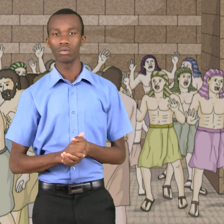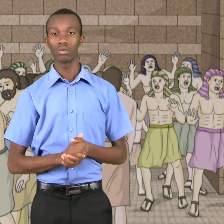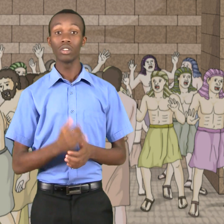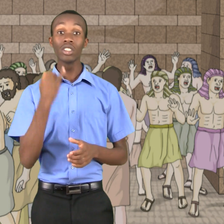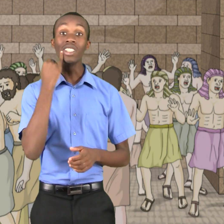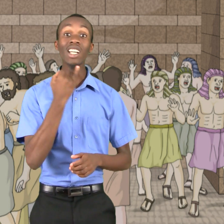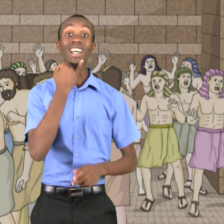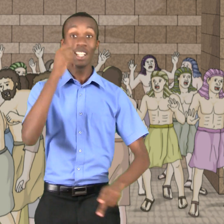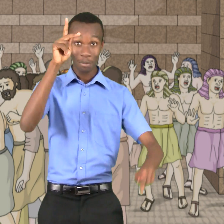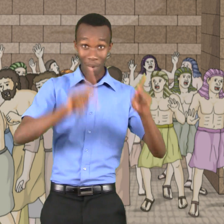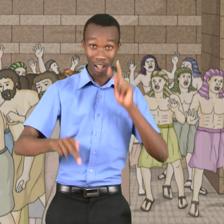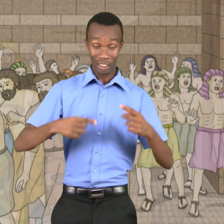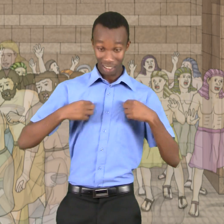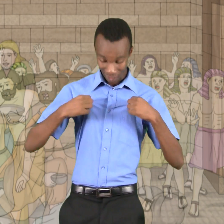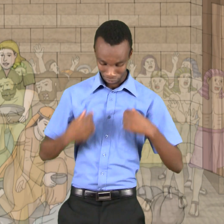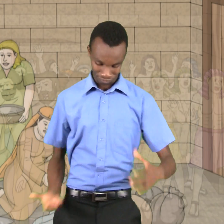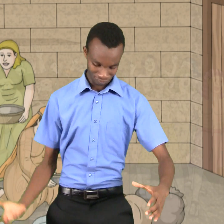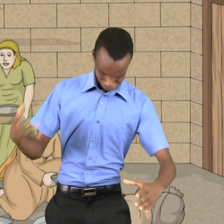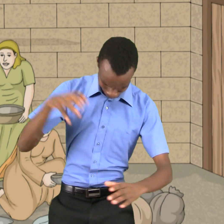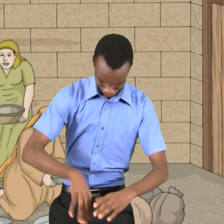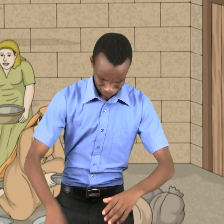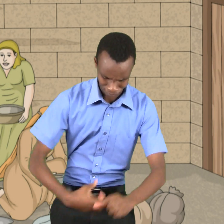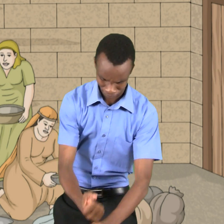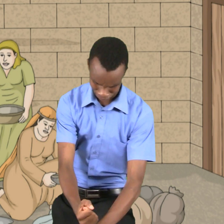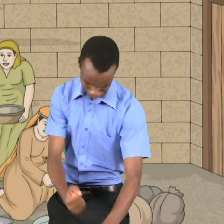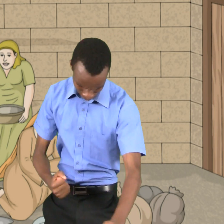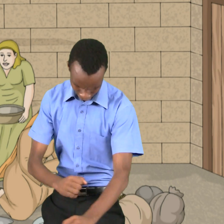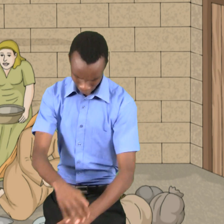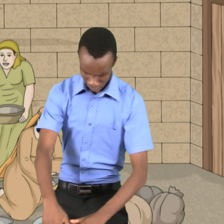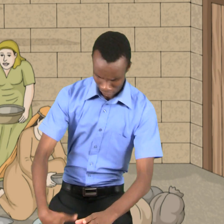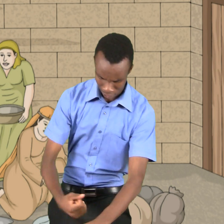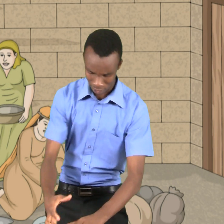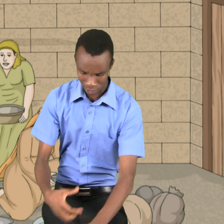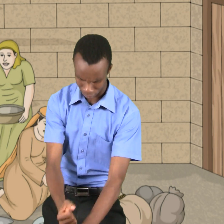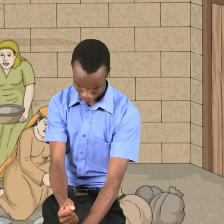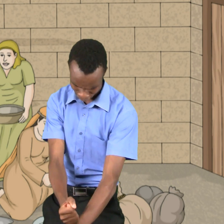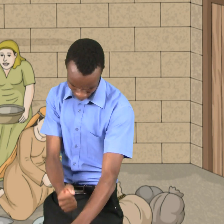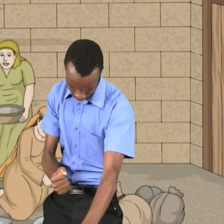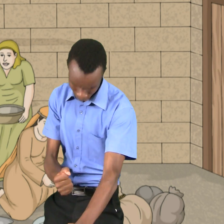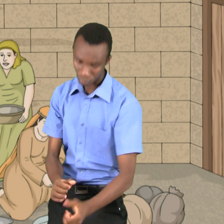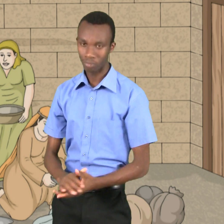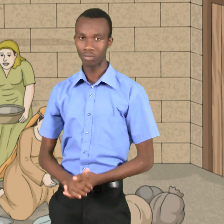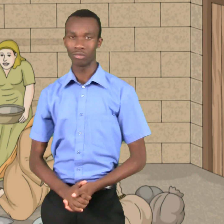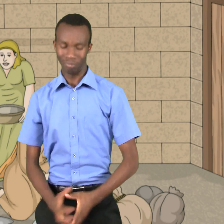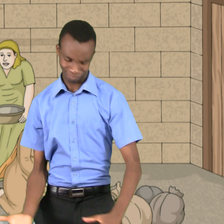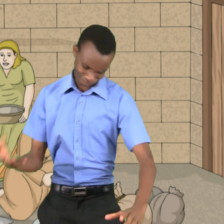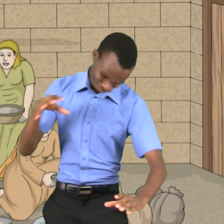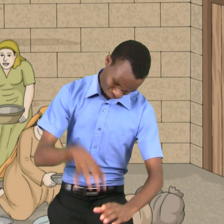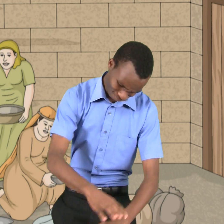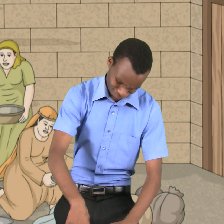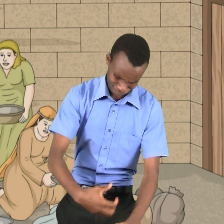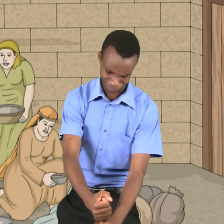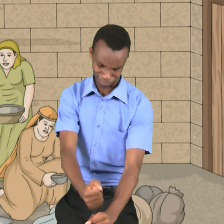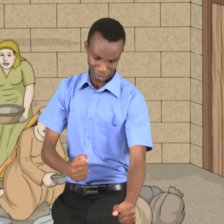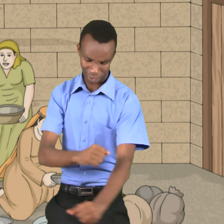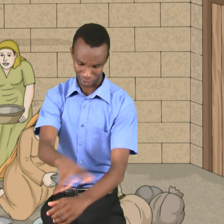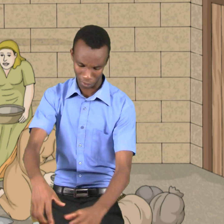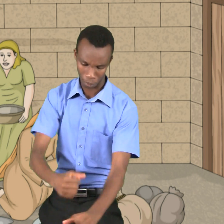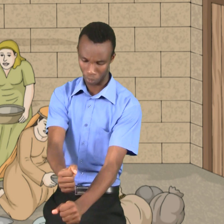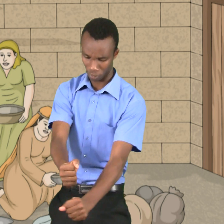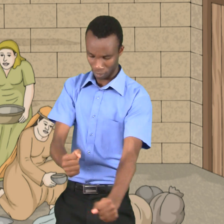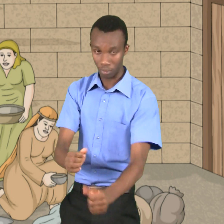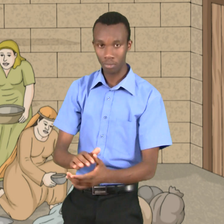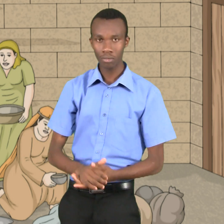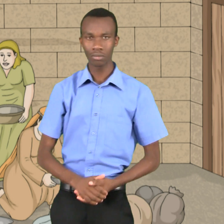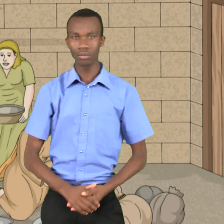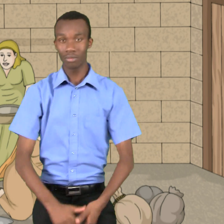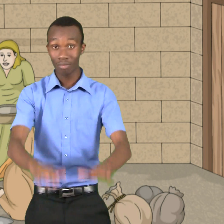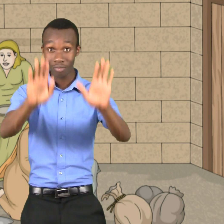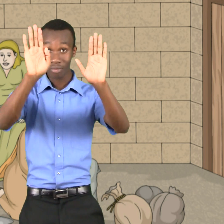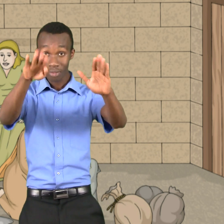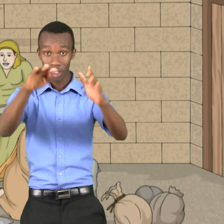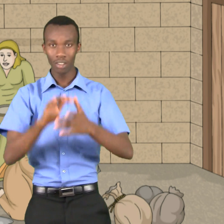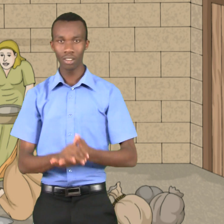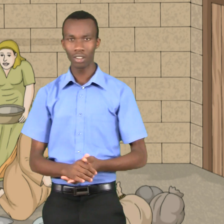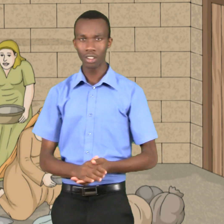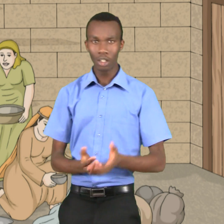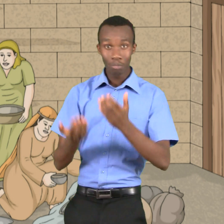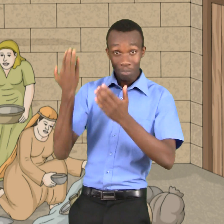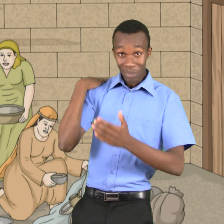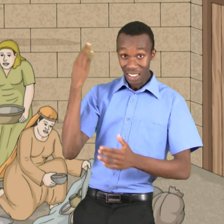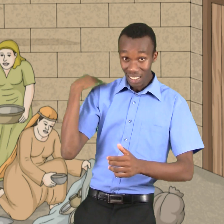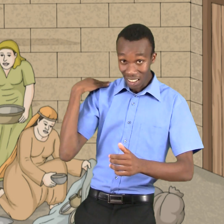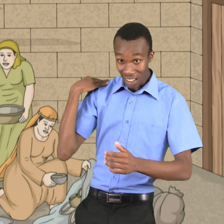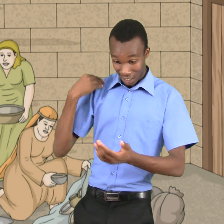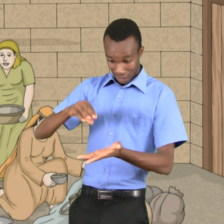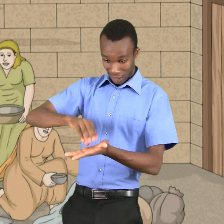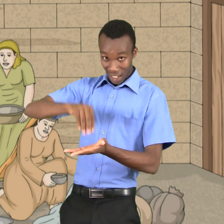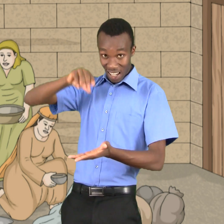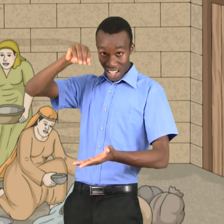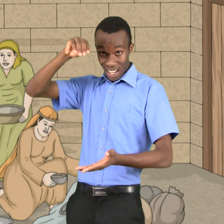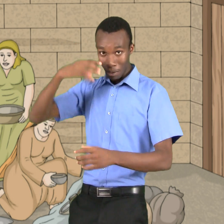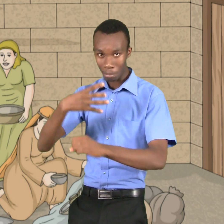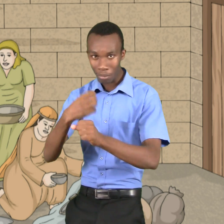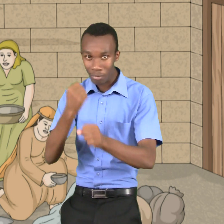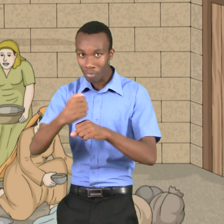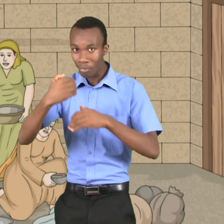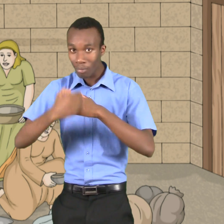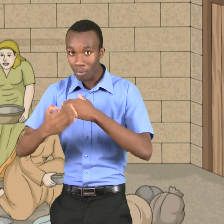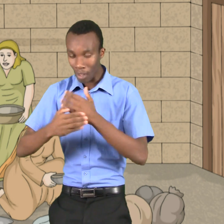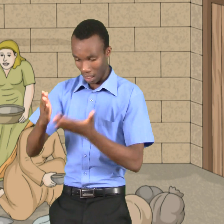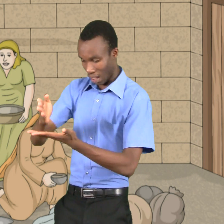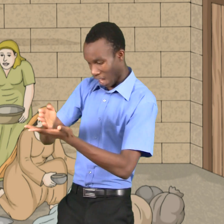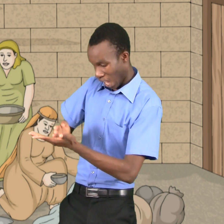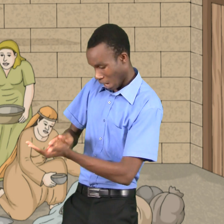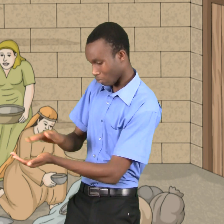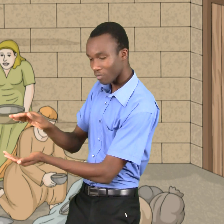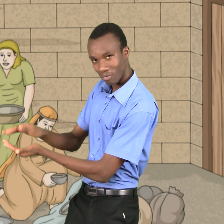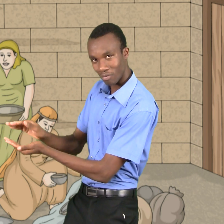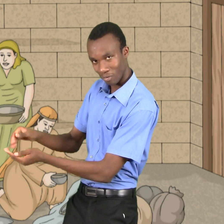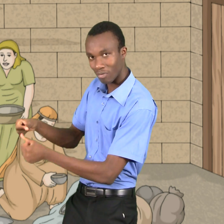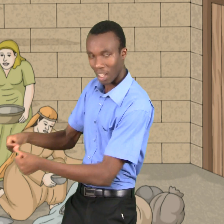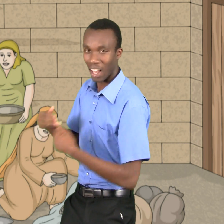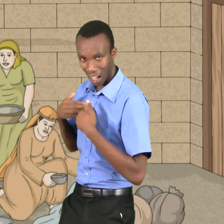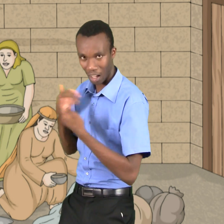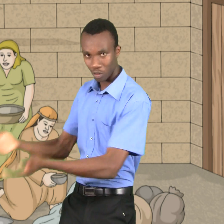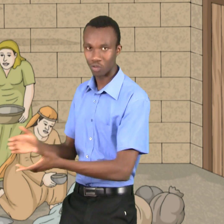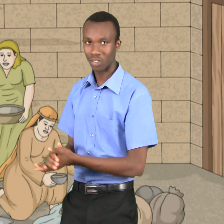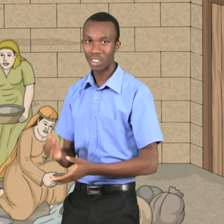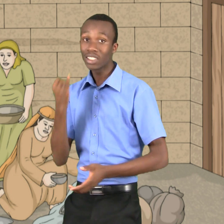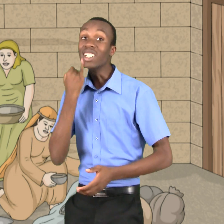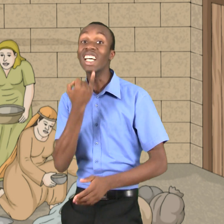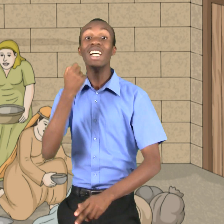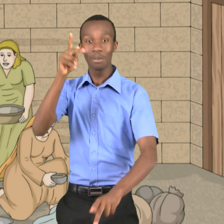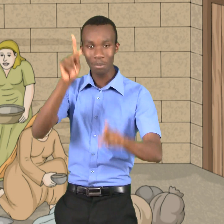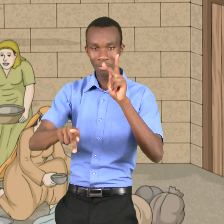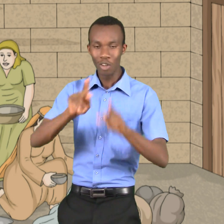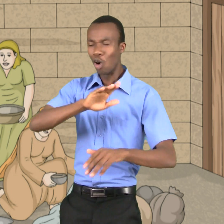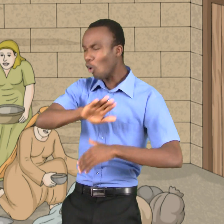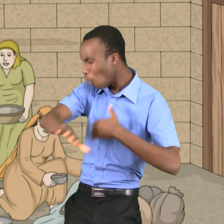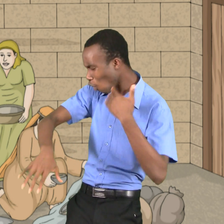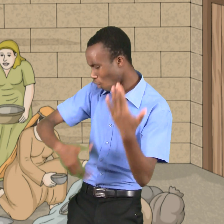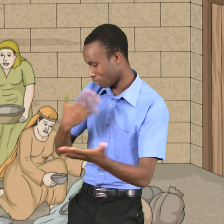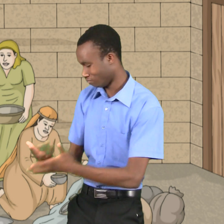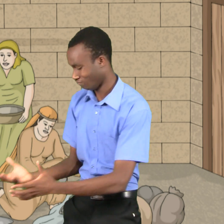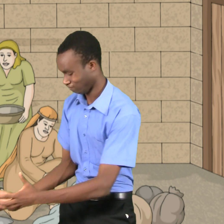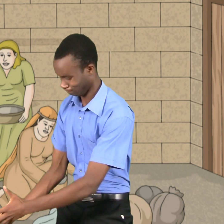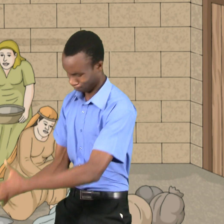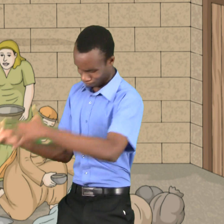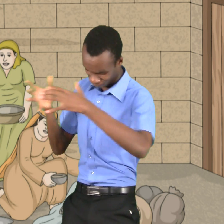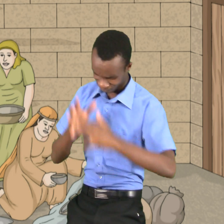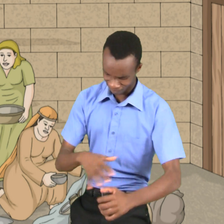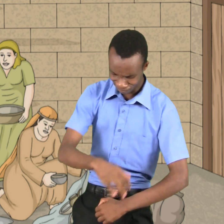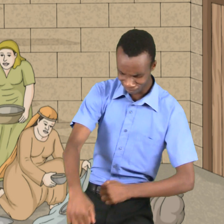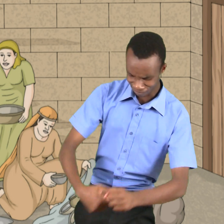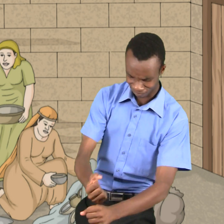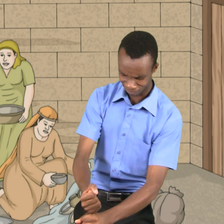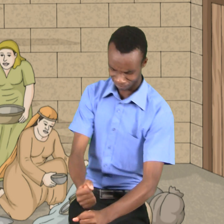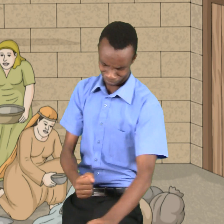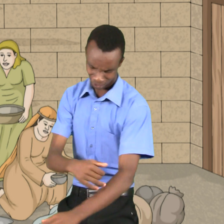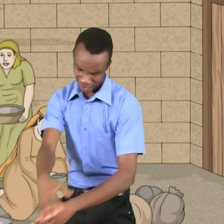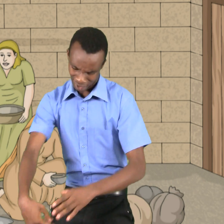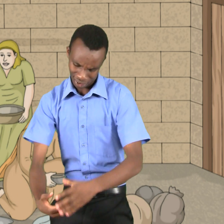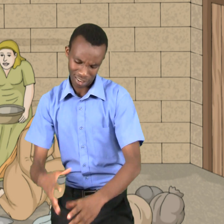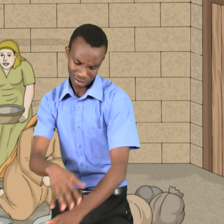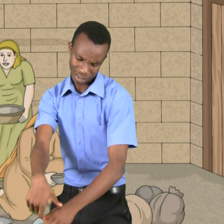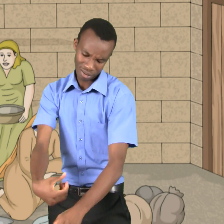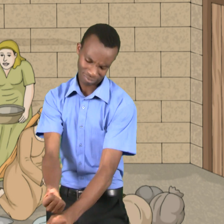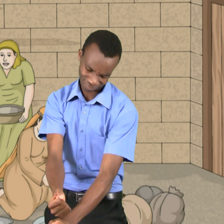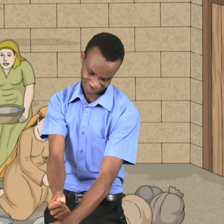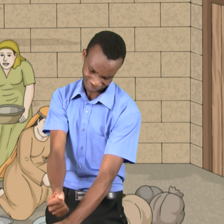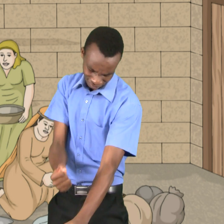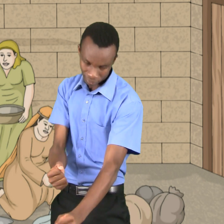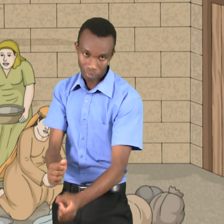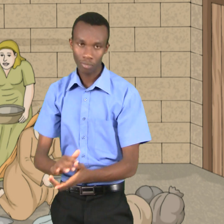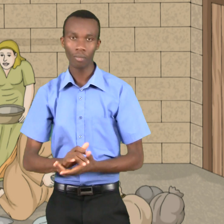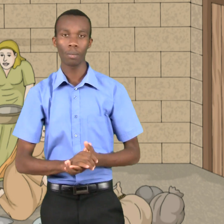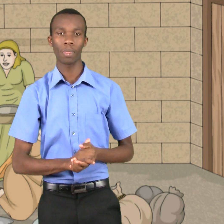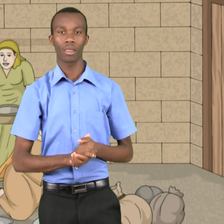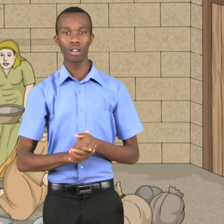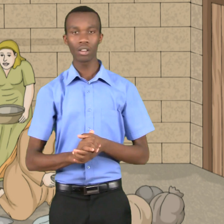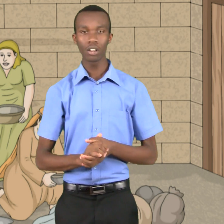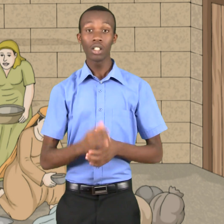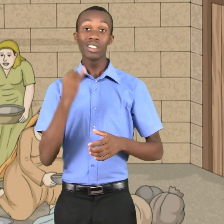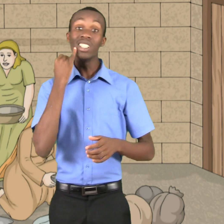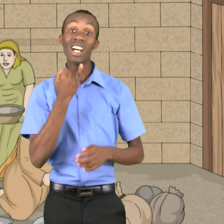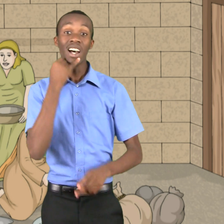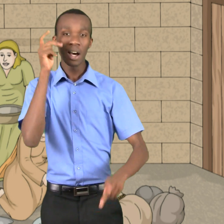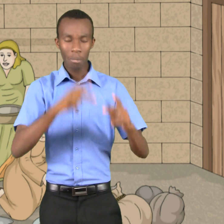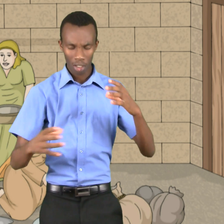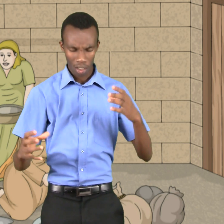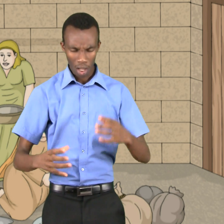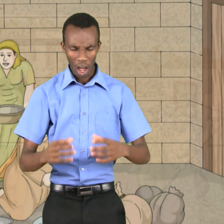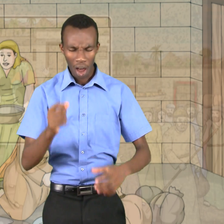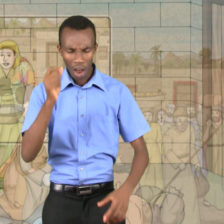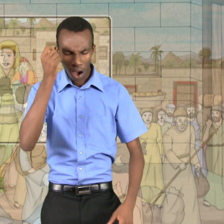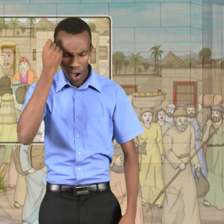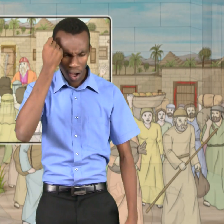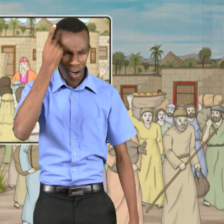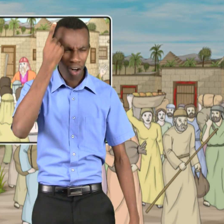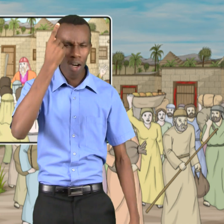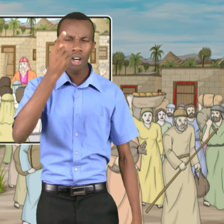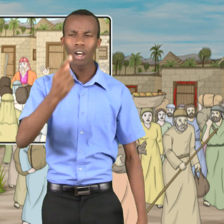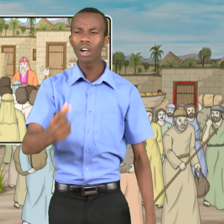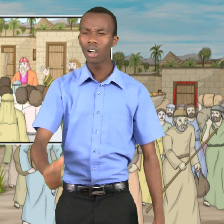So the people took their dough before it was leavened, carrying it on their shoulders in kneading bowls wrapped in clothing.